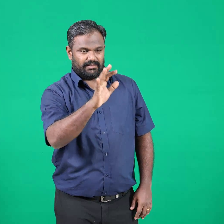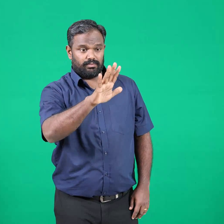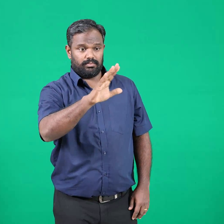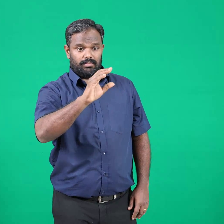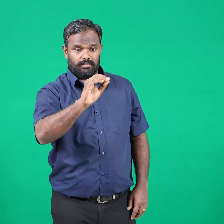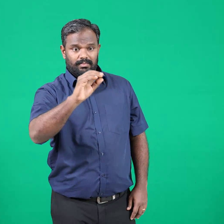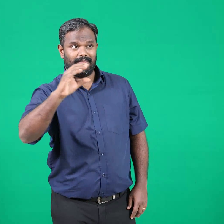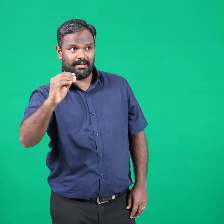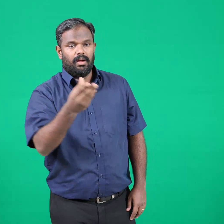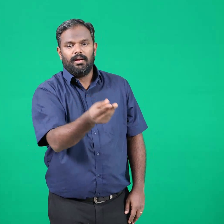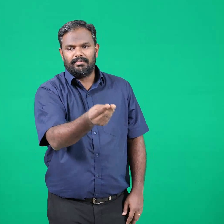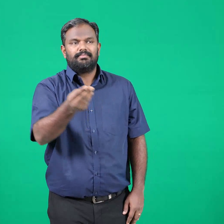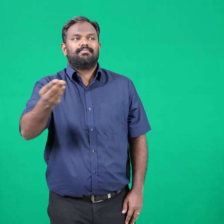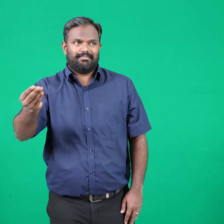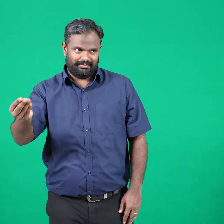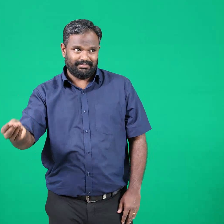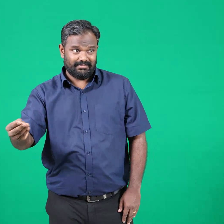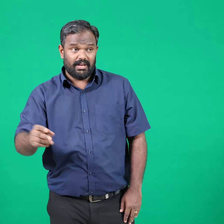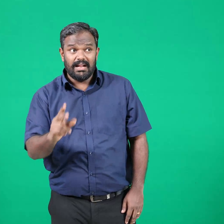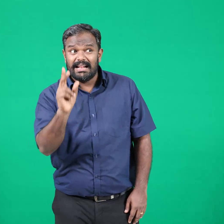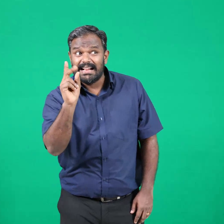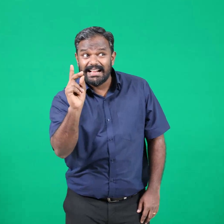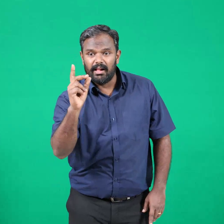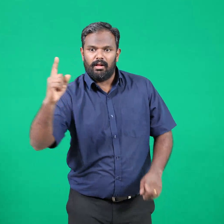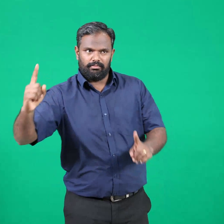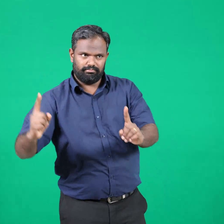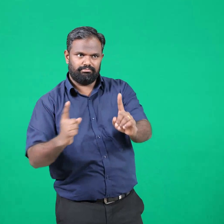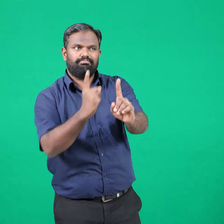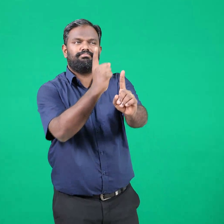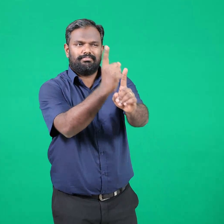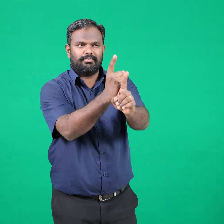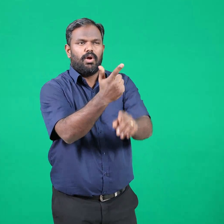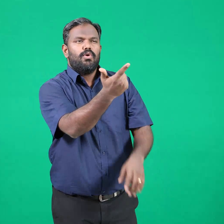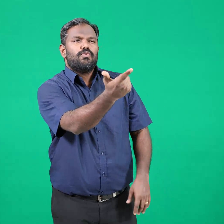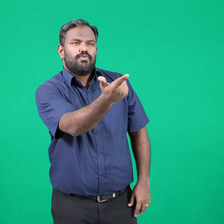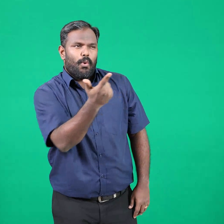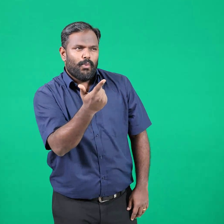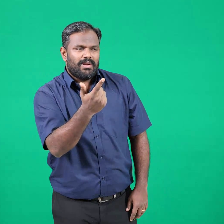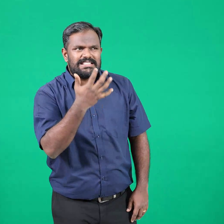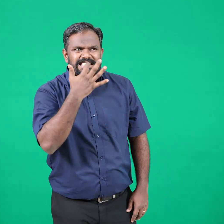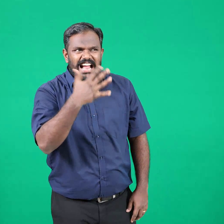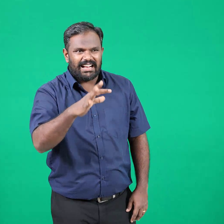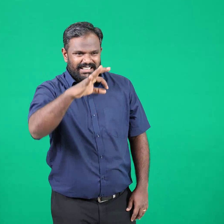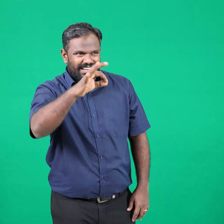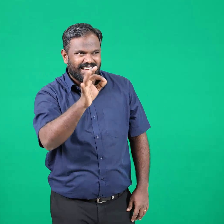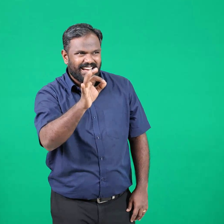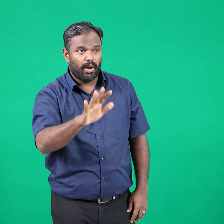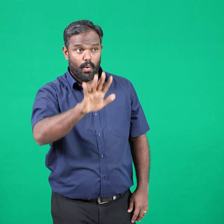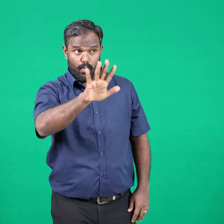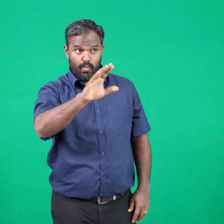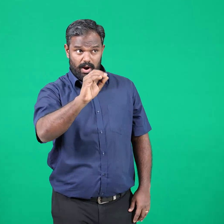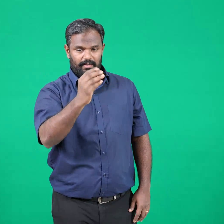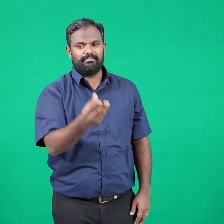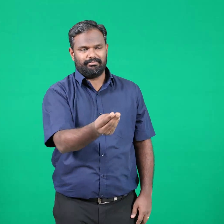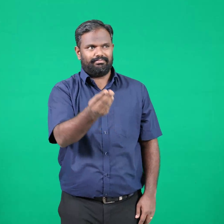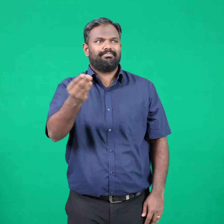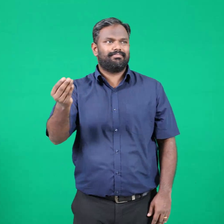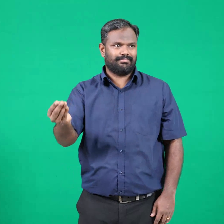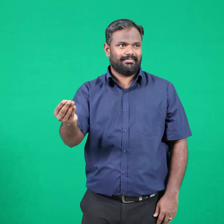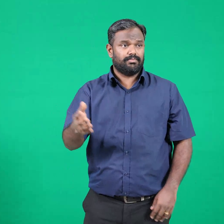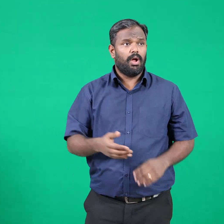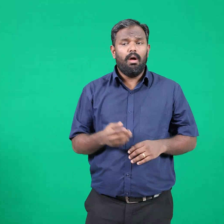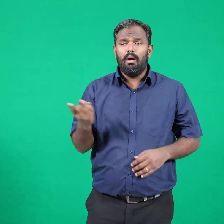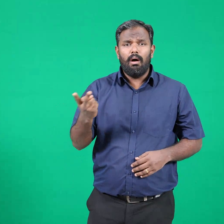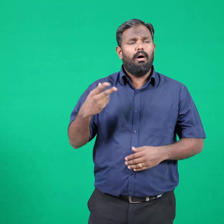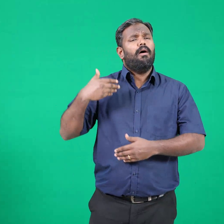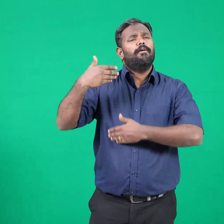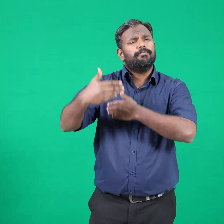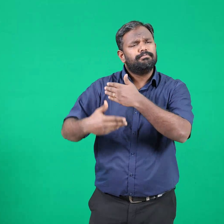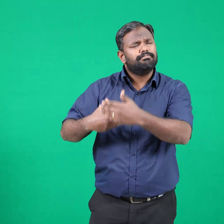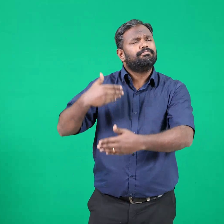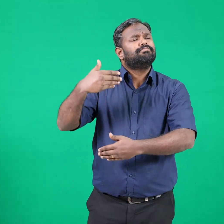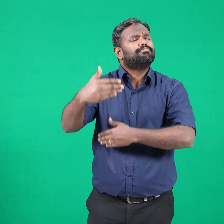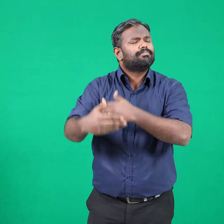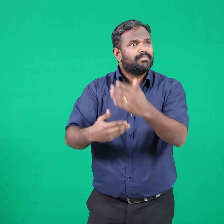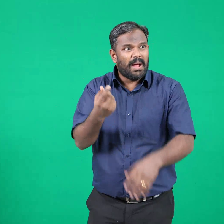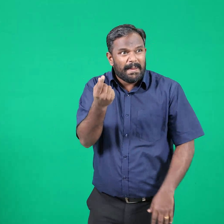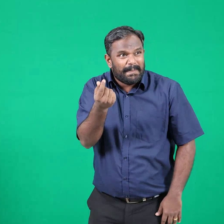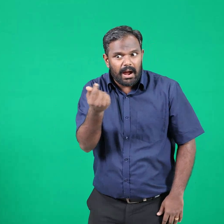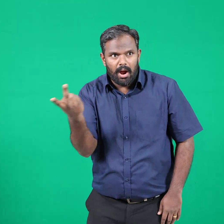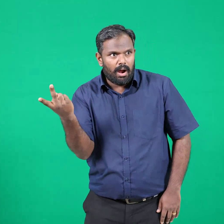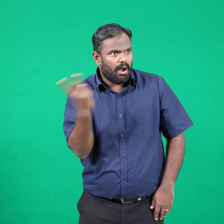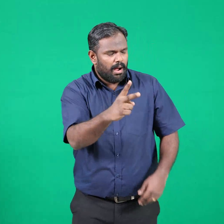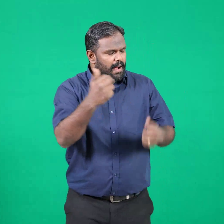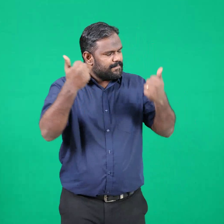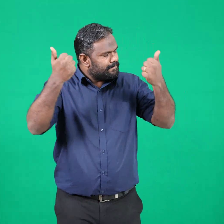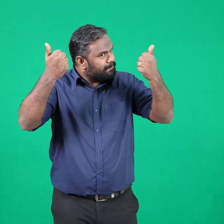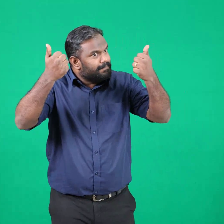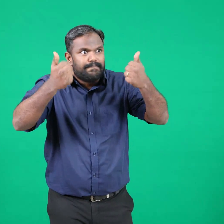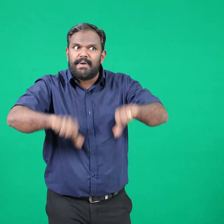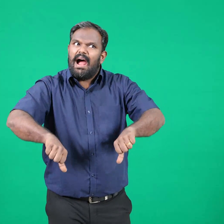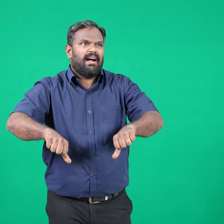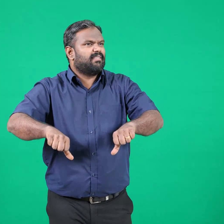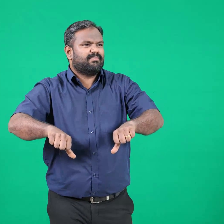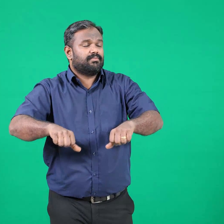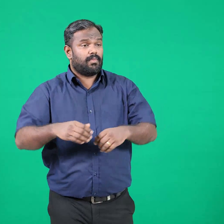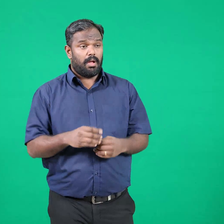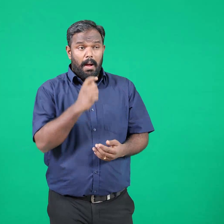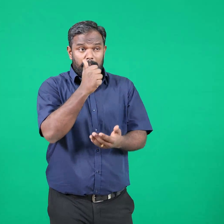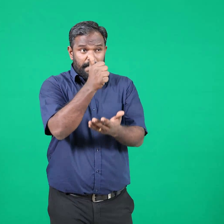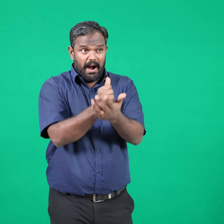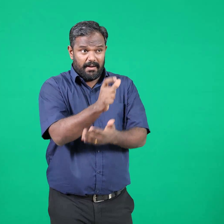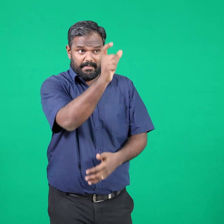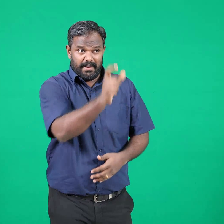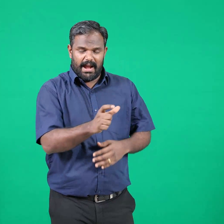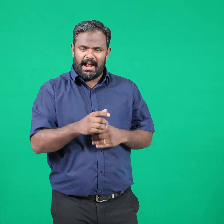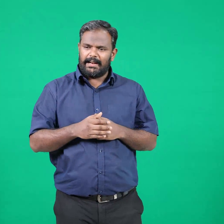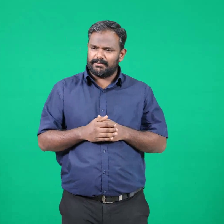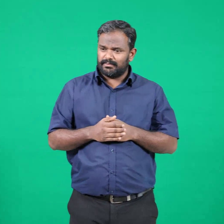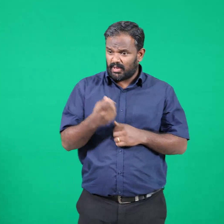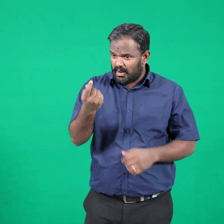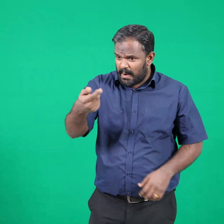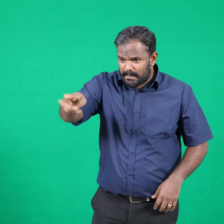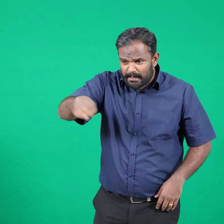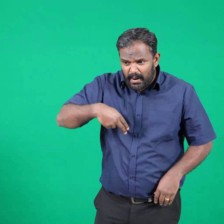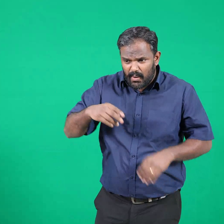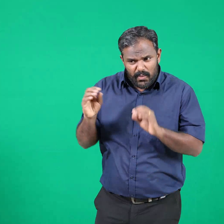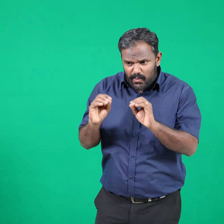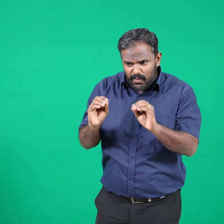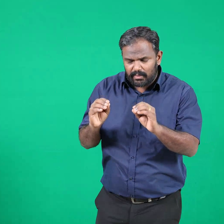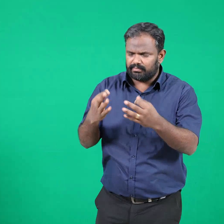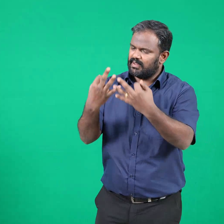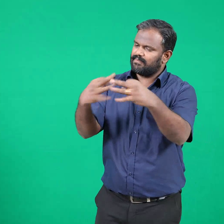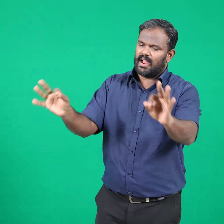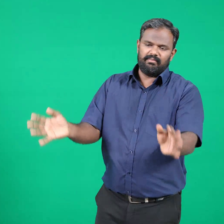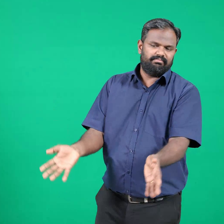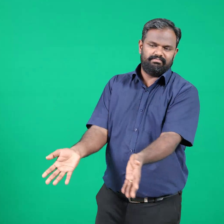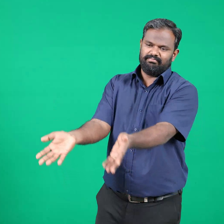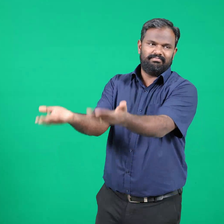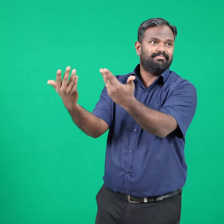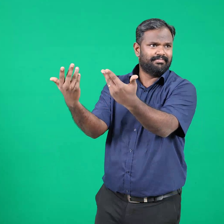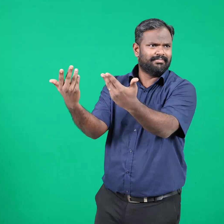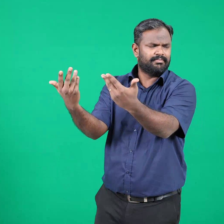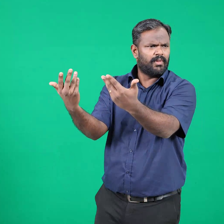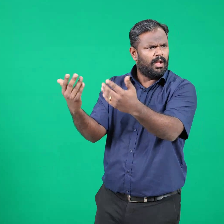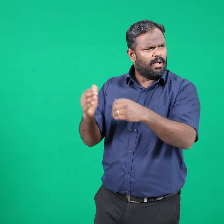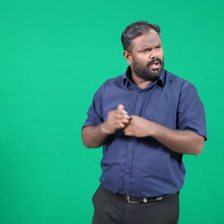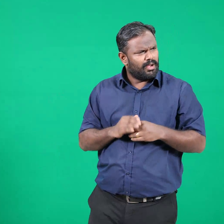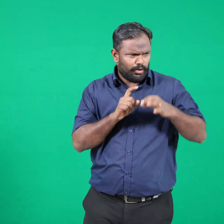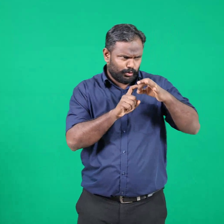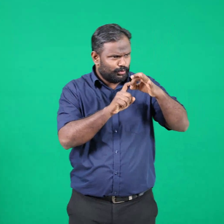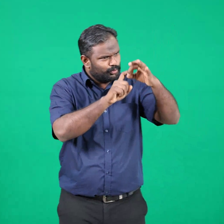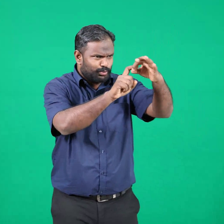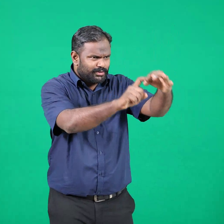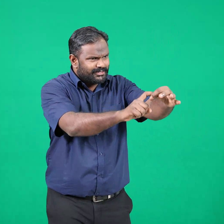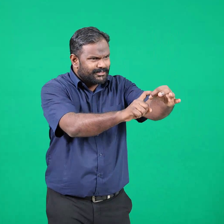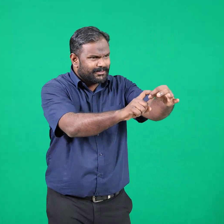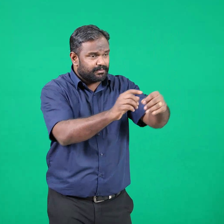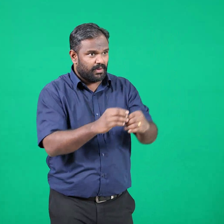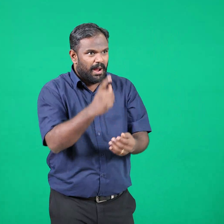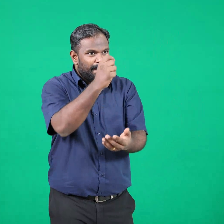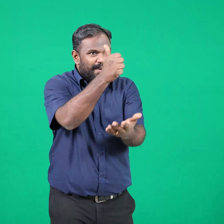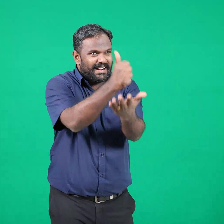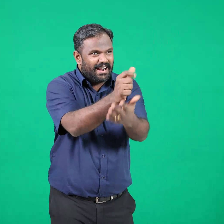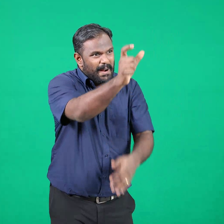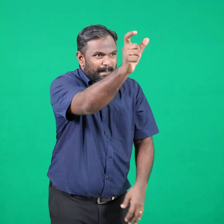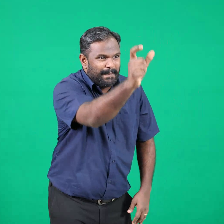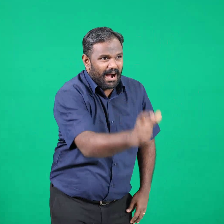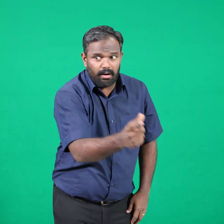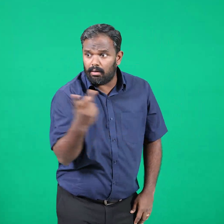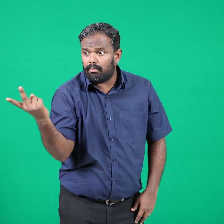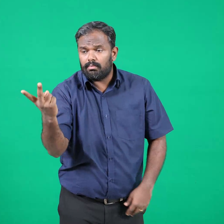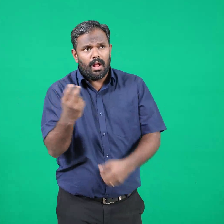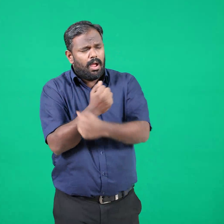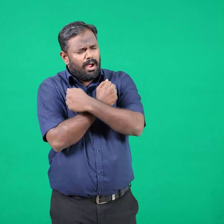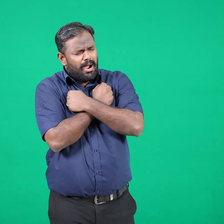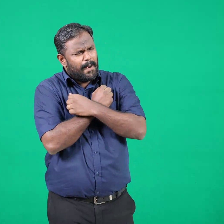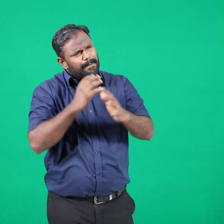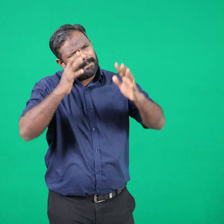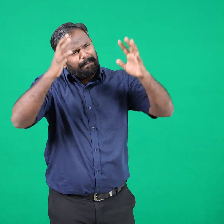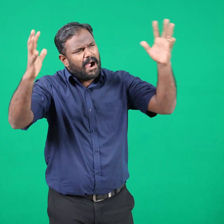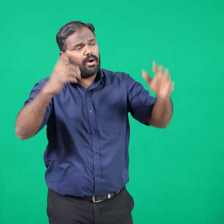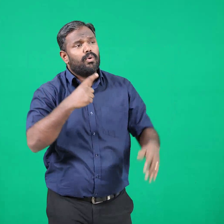When they were unable to repay him, he forgave both of them. Which one, then, will love him more?"